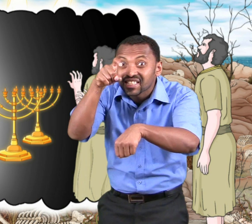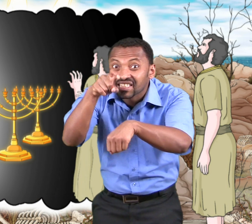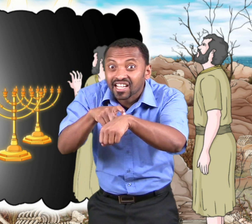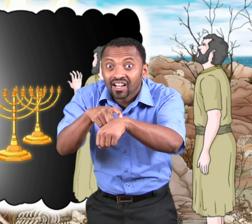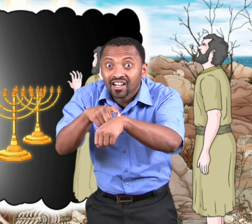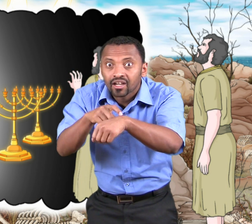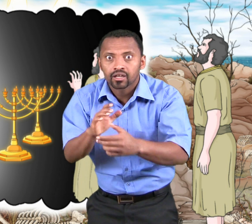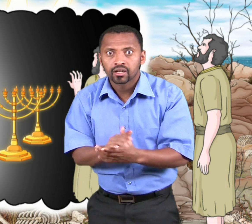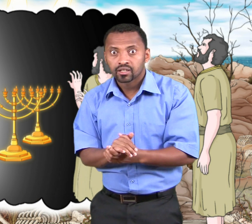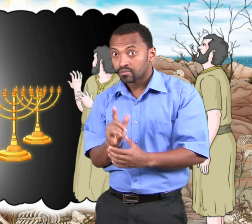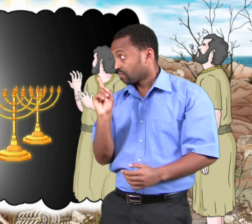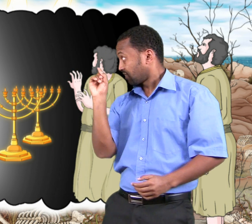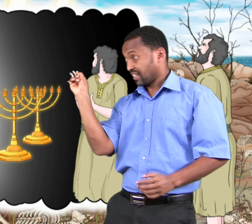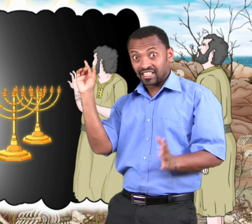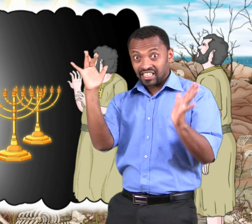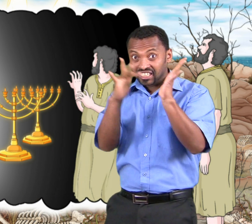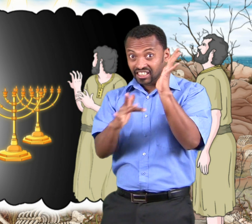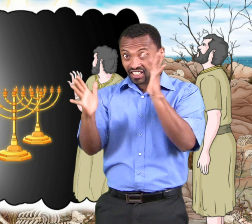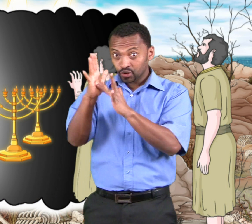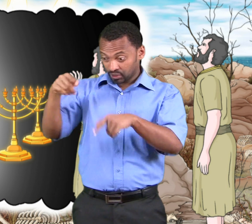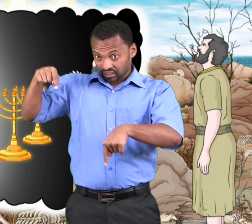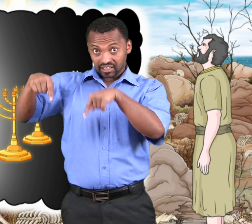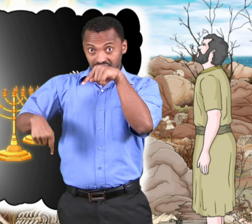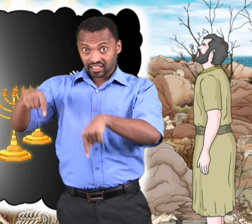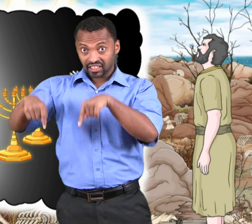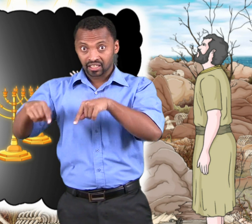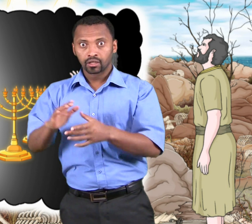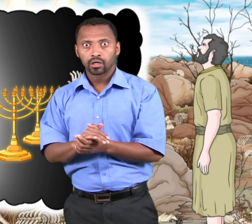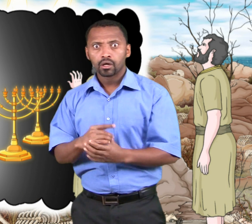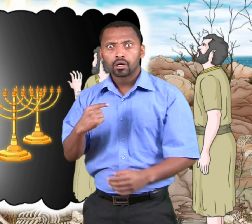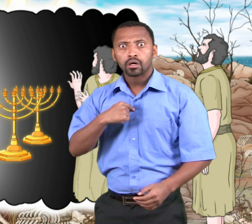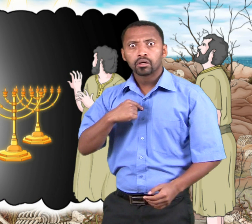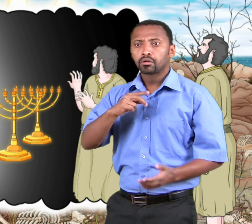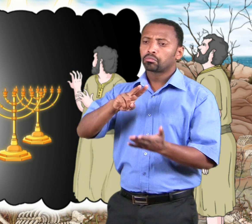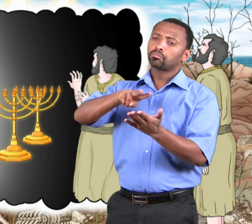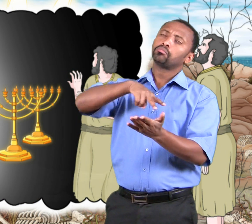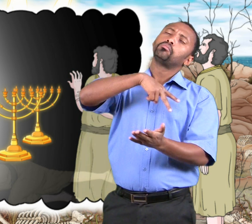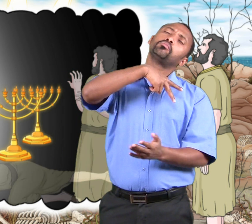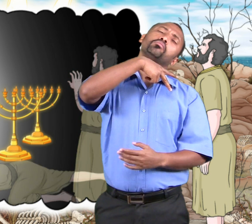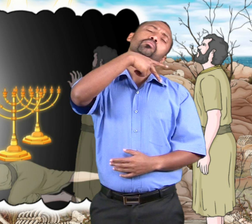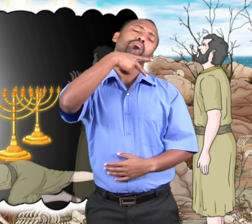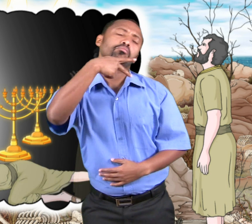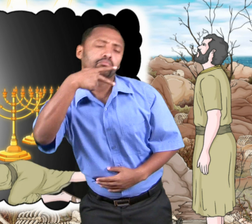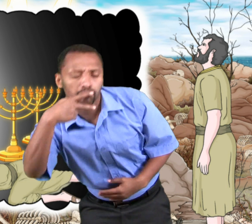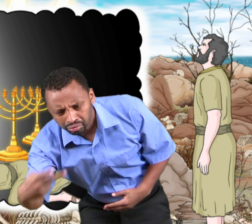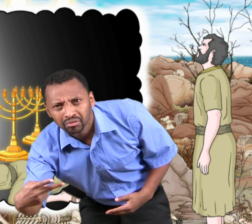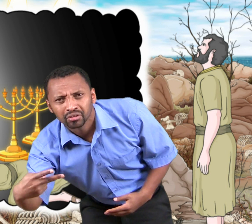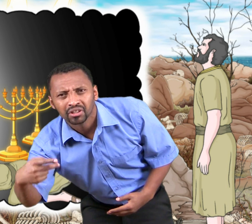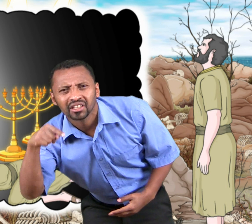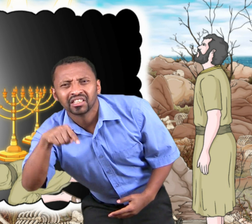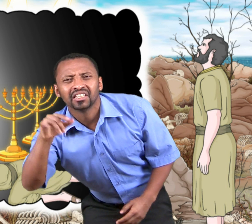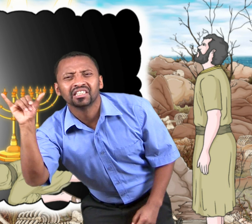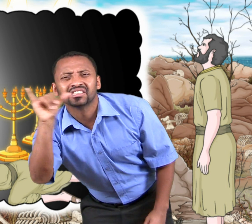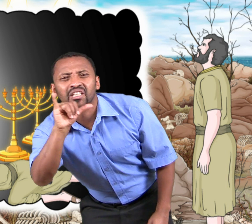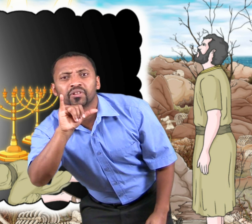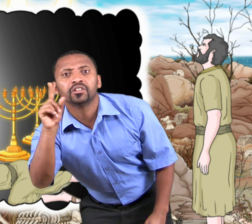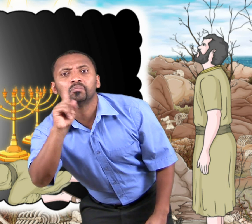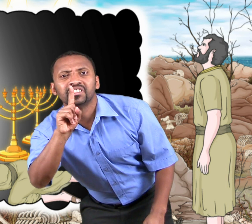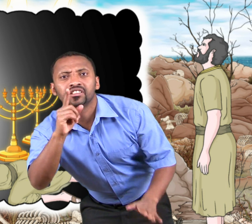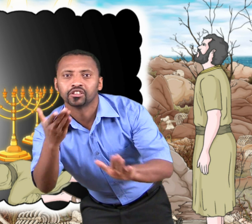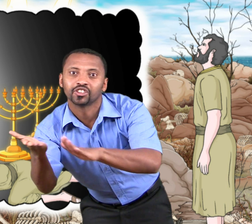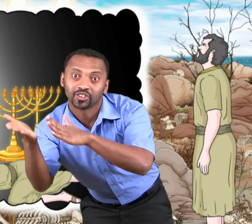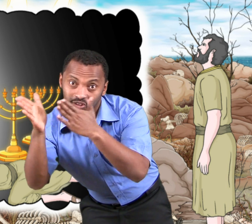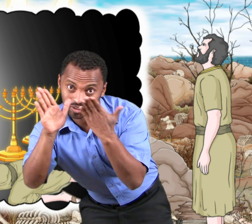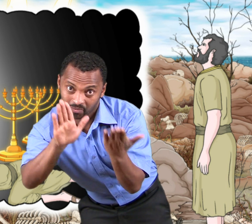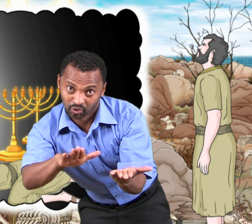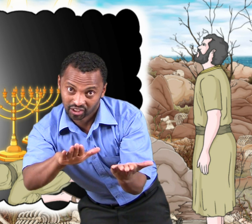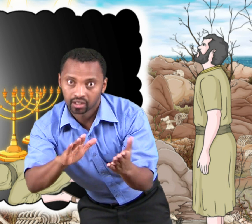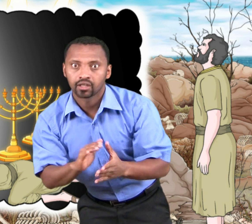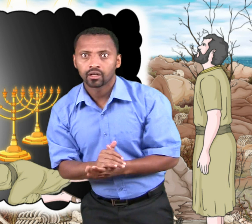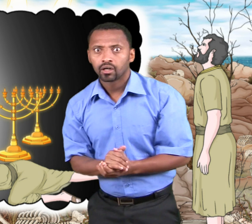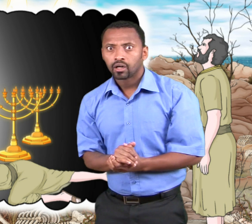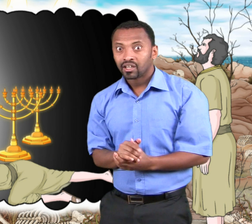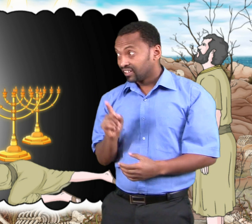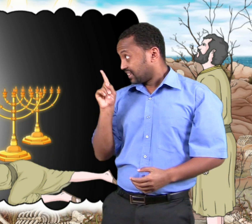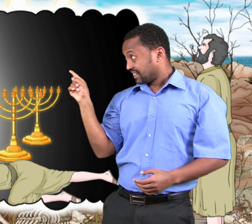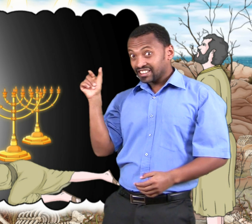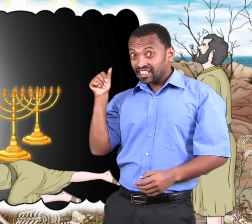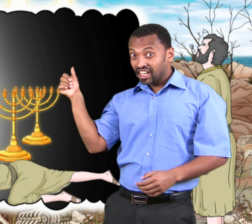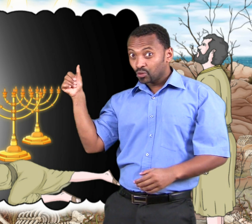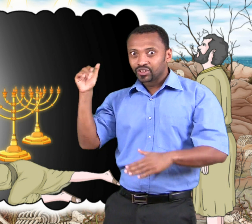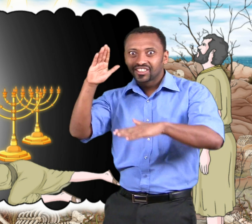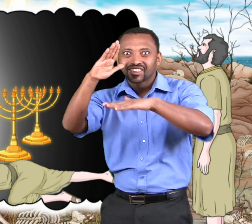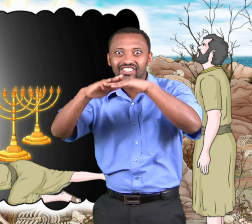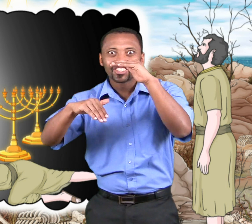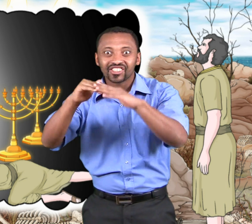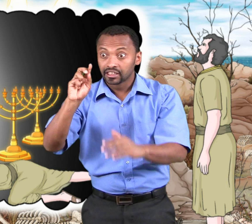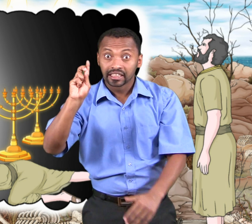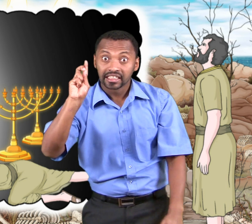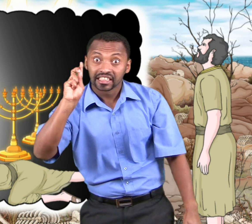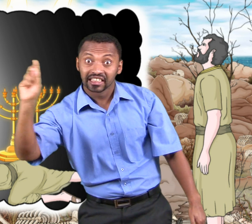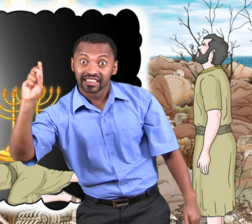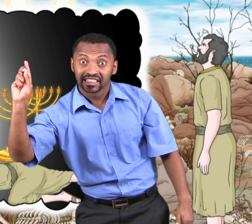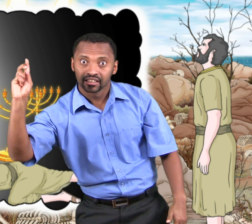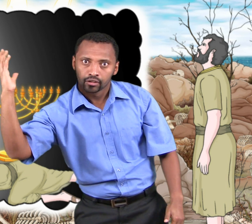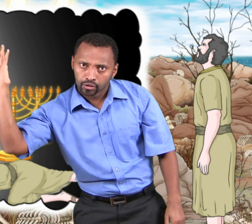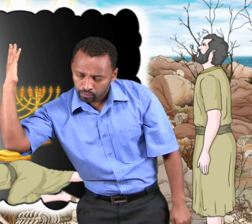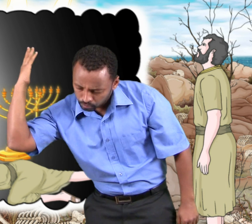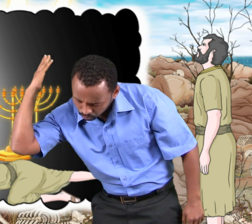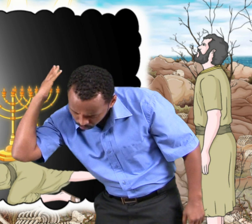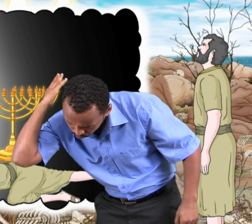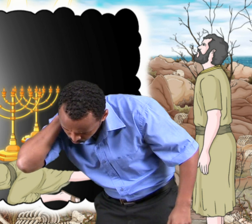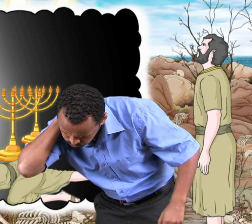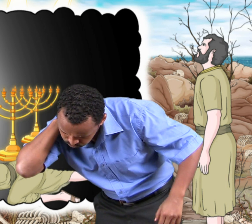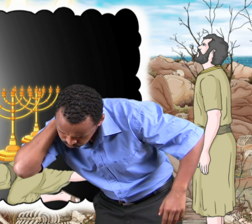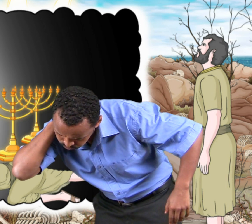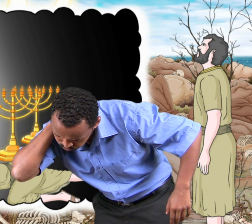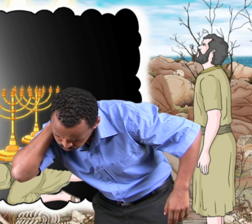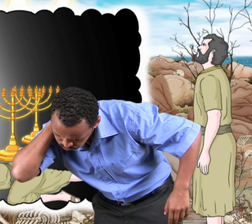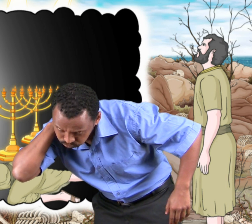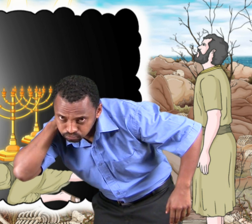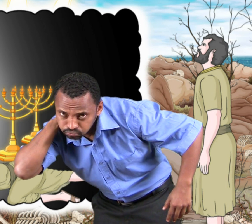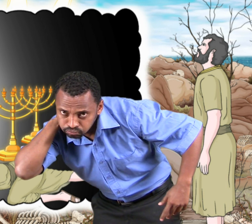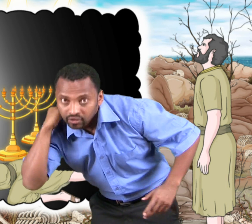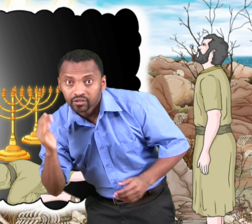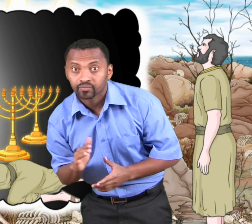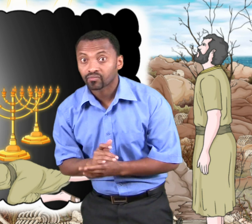When I saw Him, I fell at His feet like a dead man.